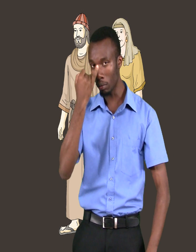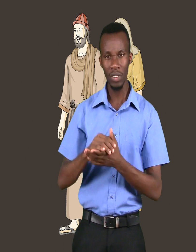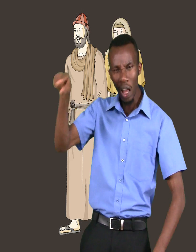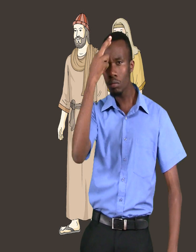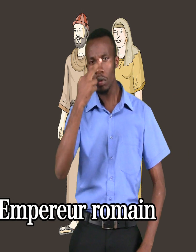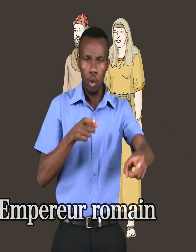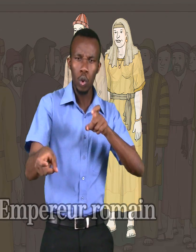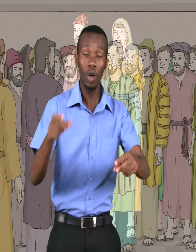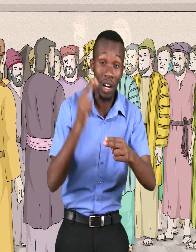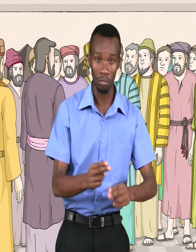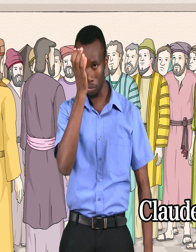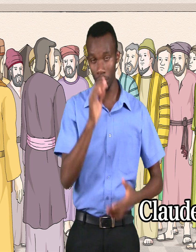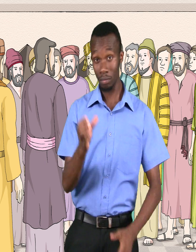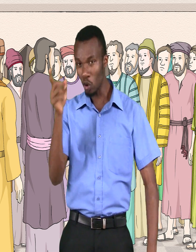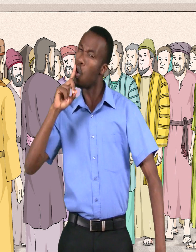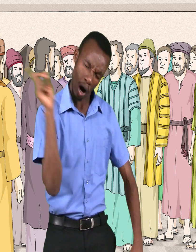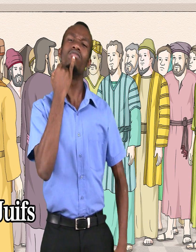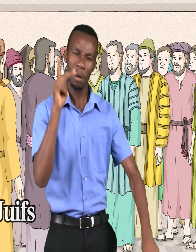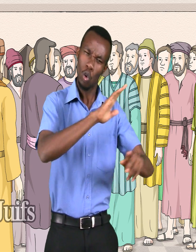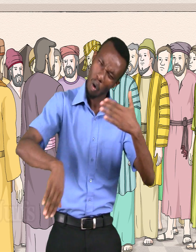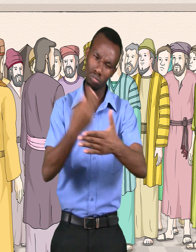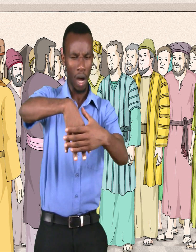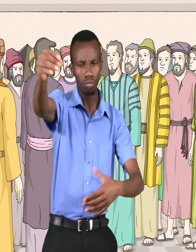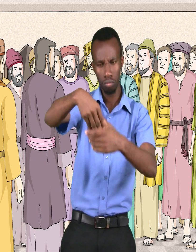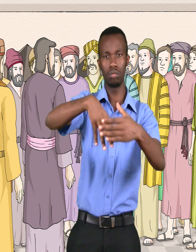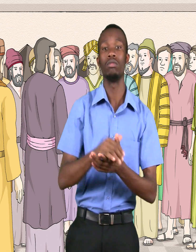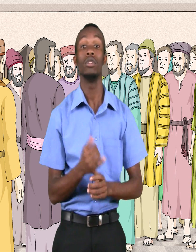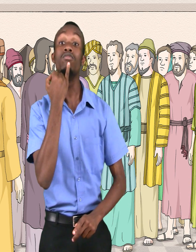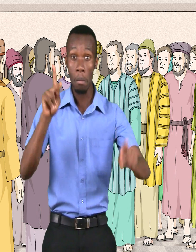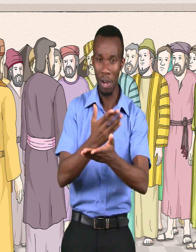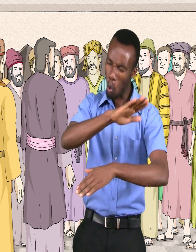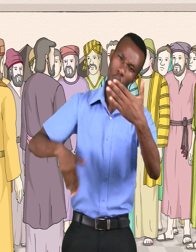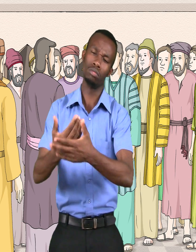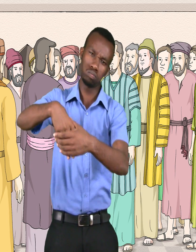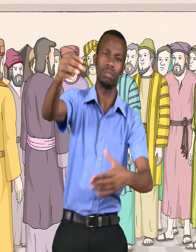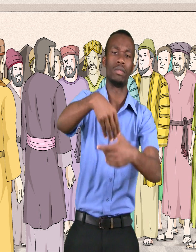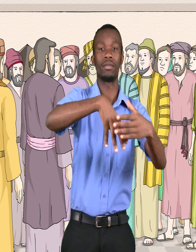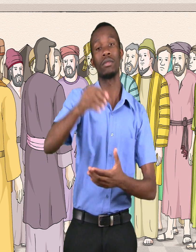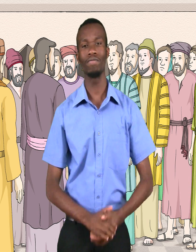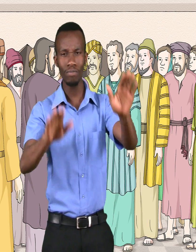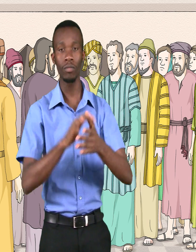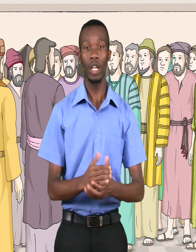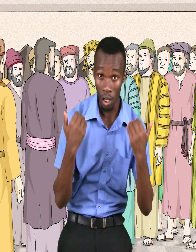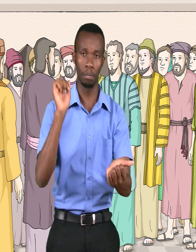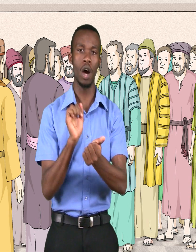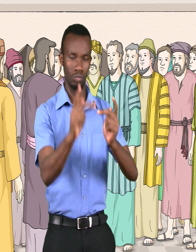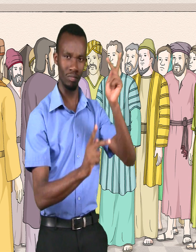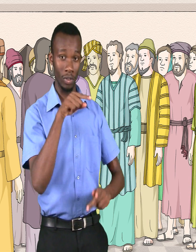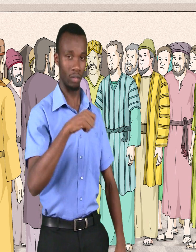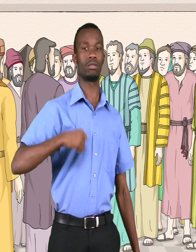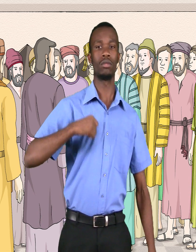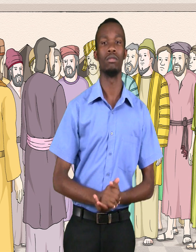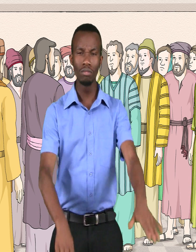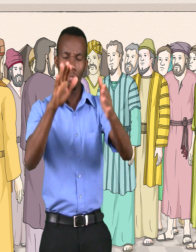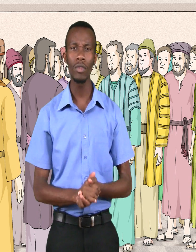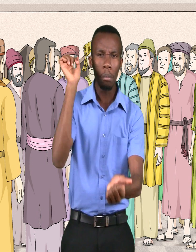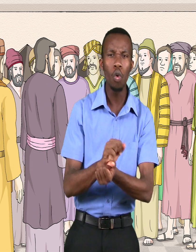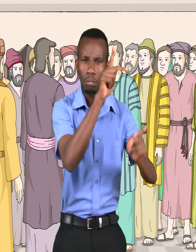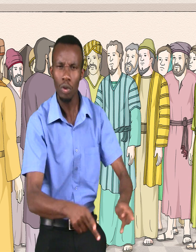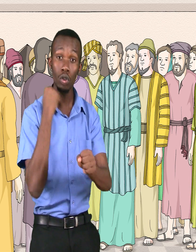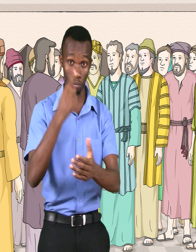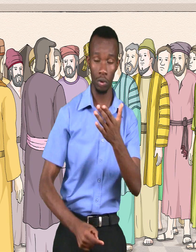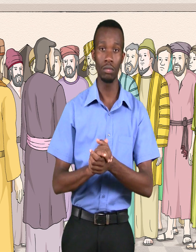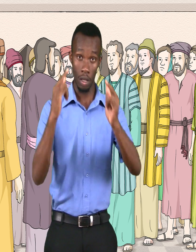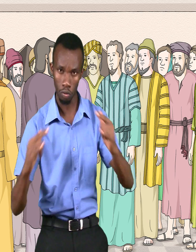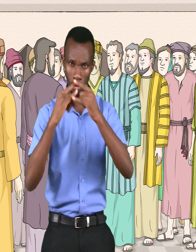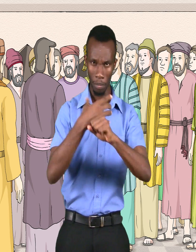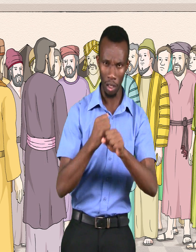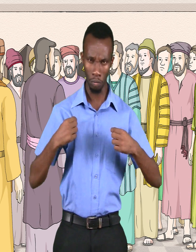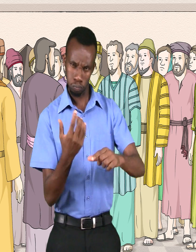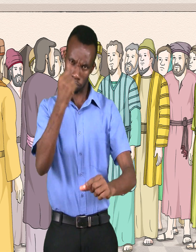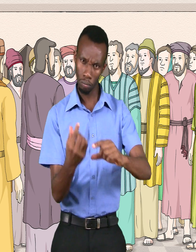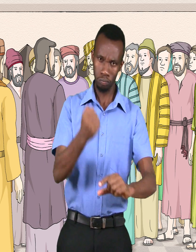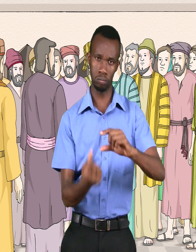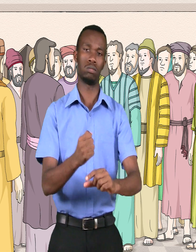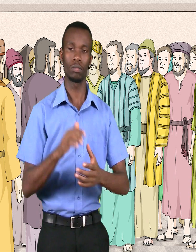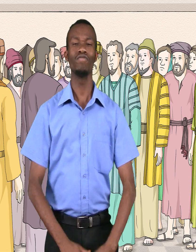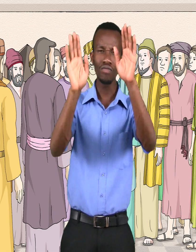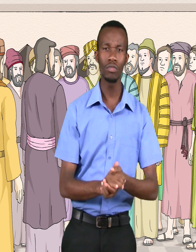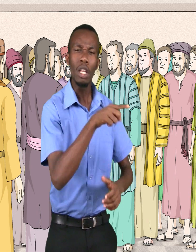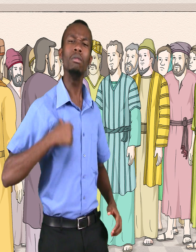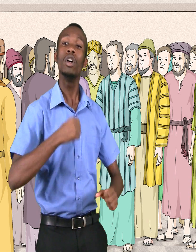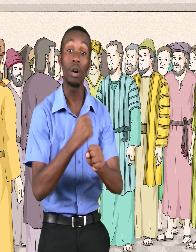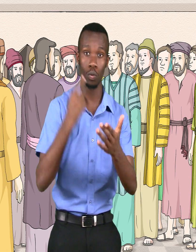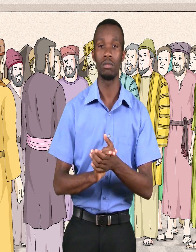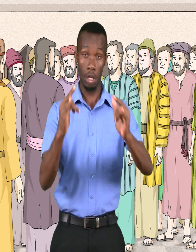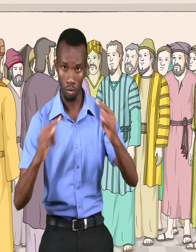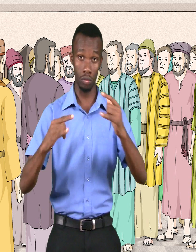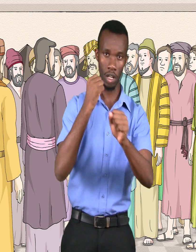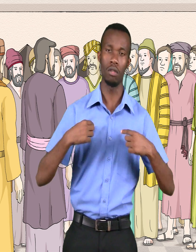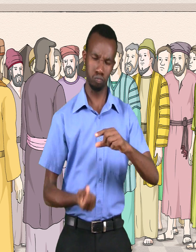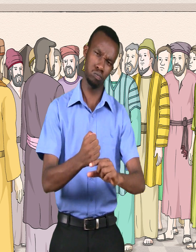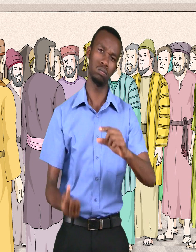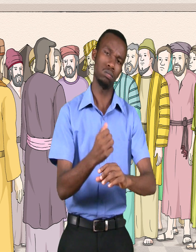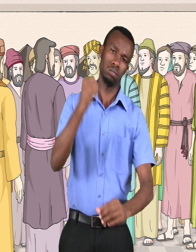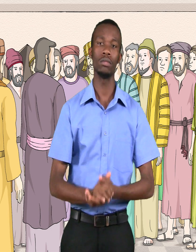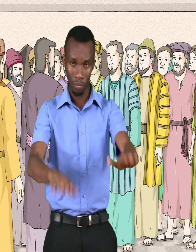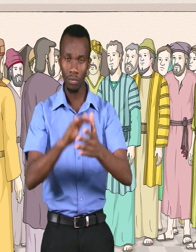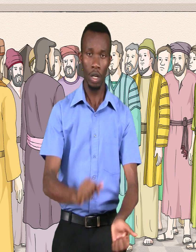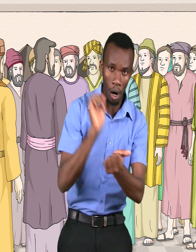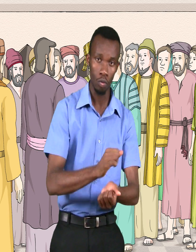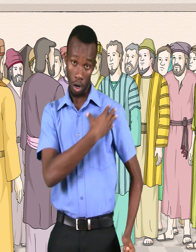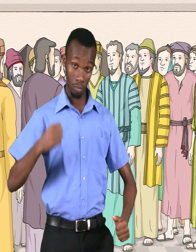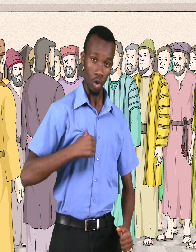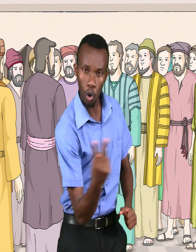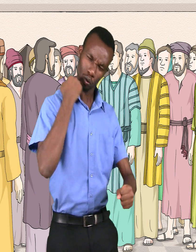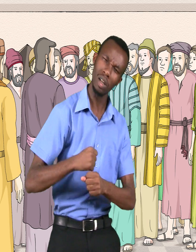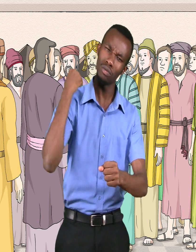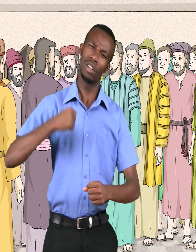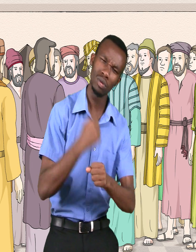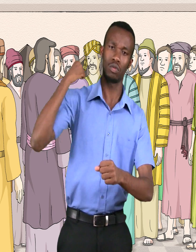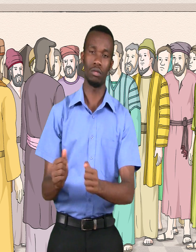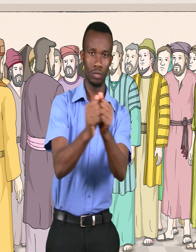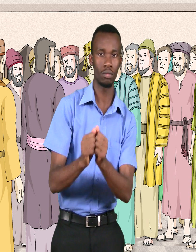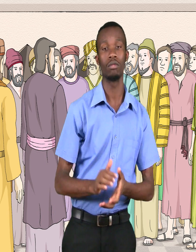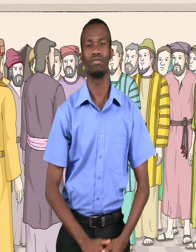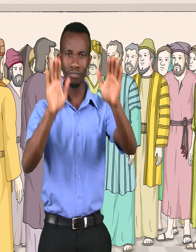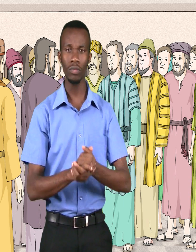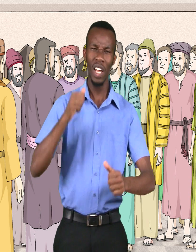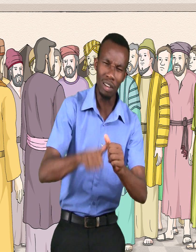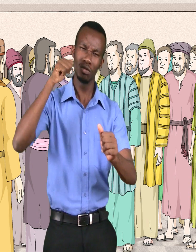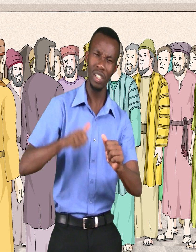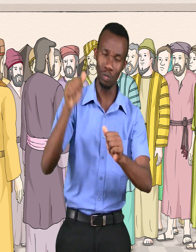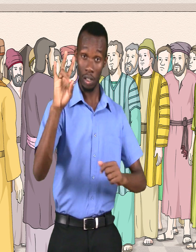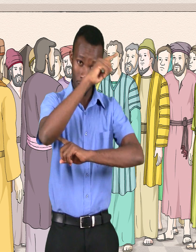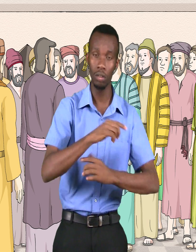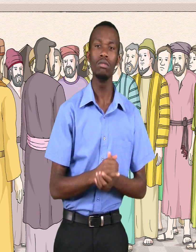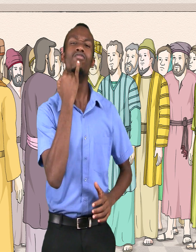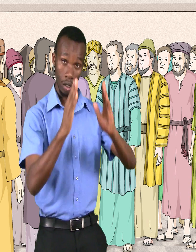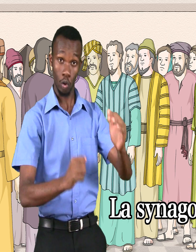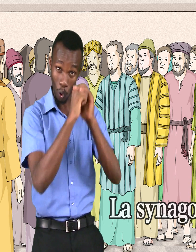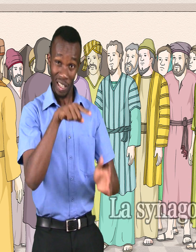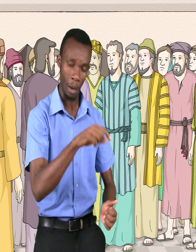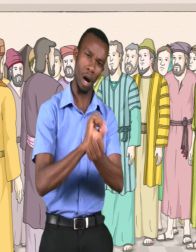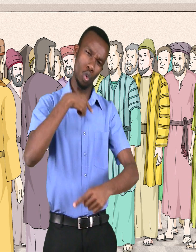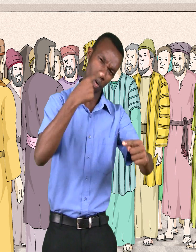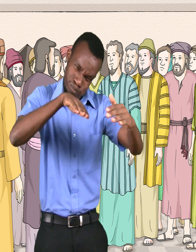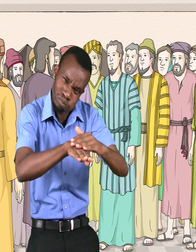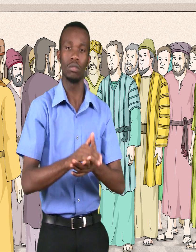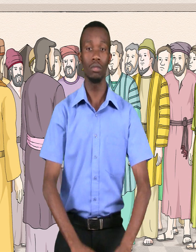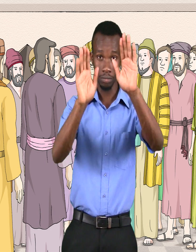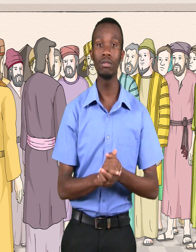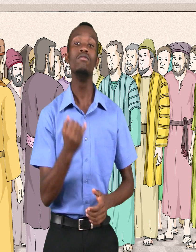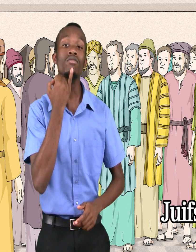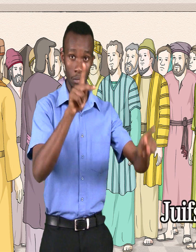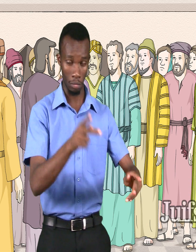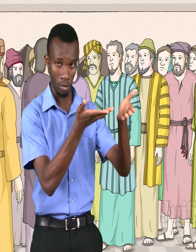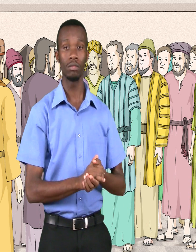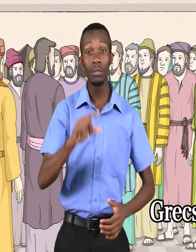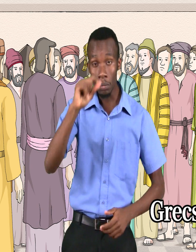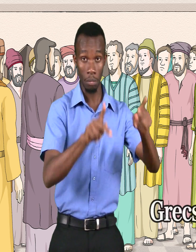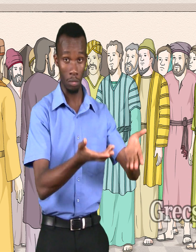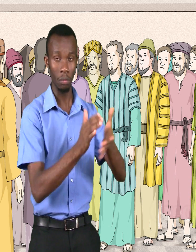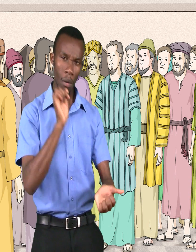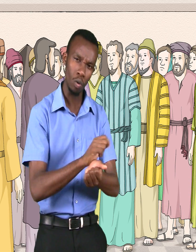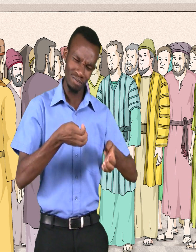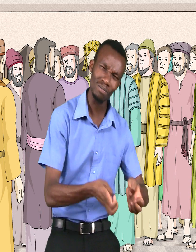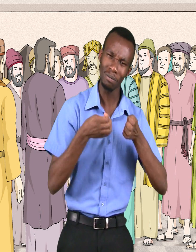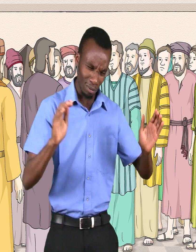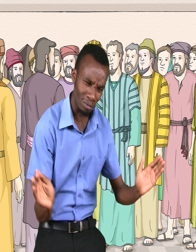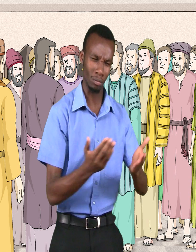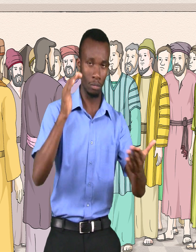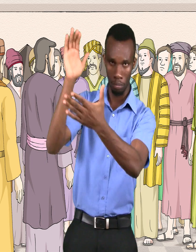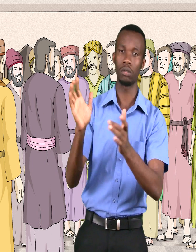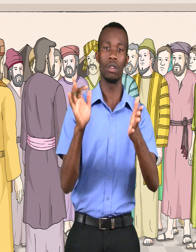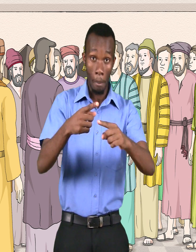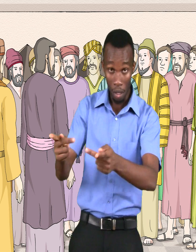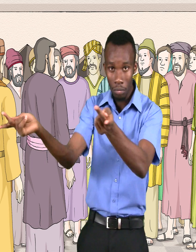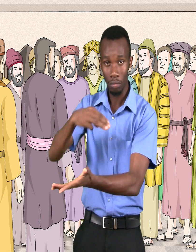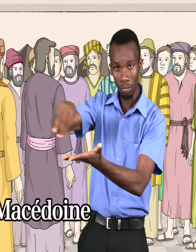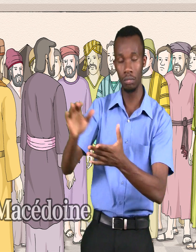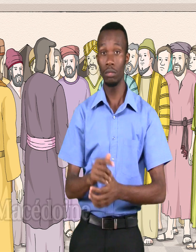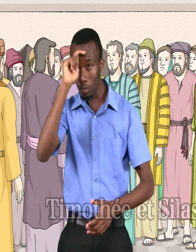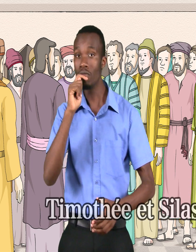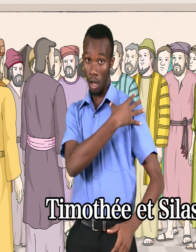Every Sabbath he reasoned in the synagogue, trying to persuade Jews and Greeks alike.